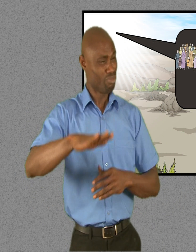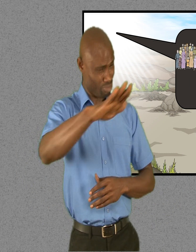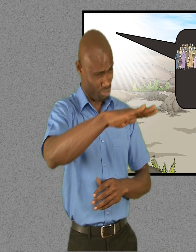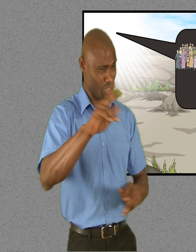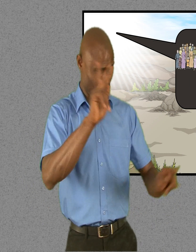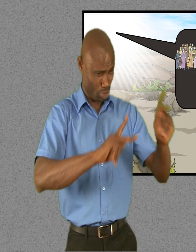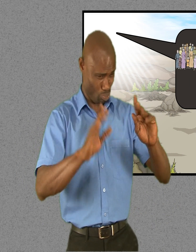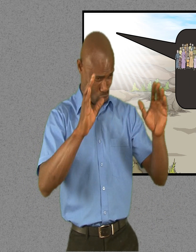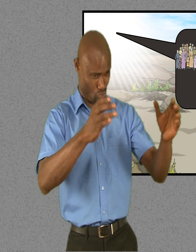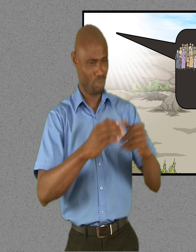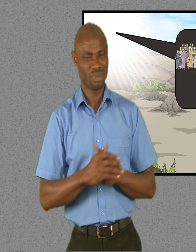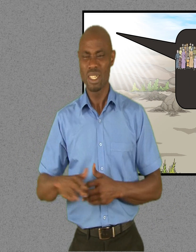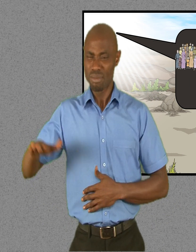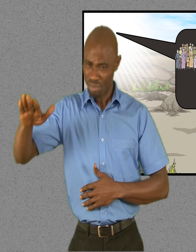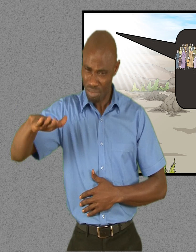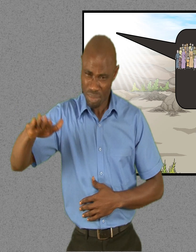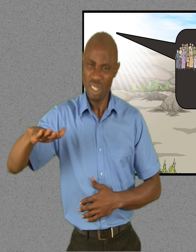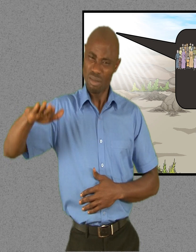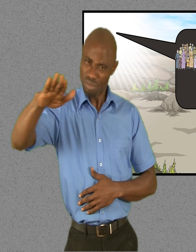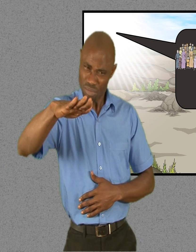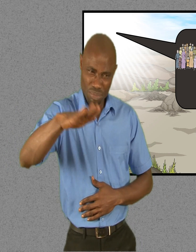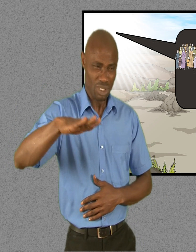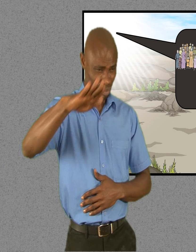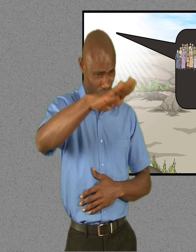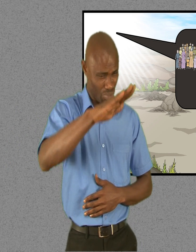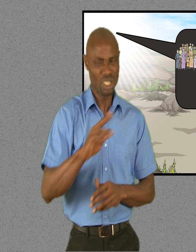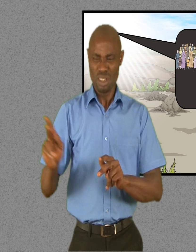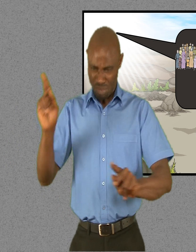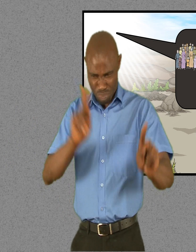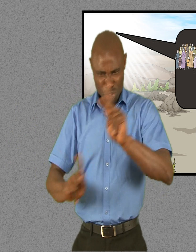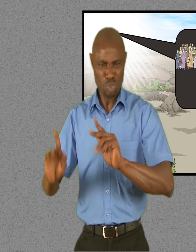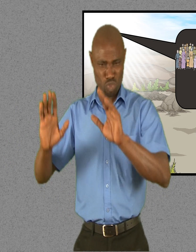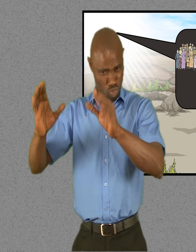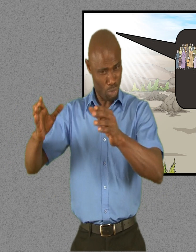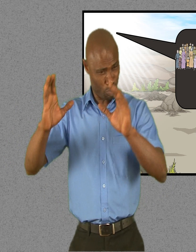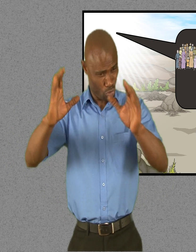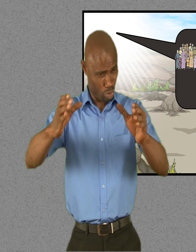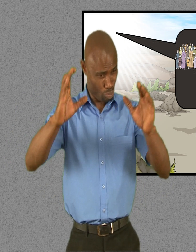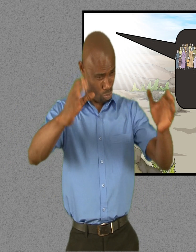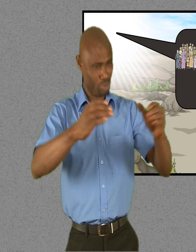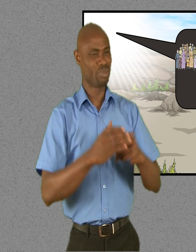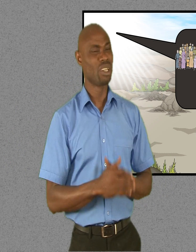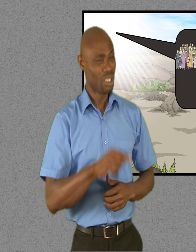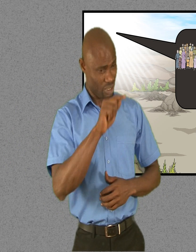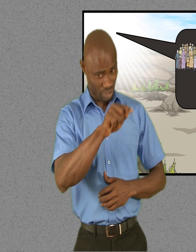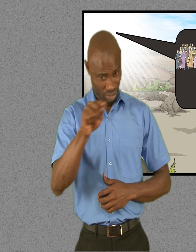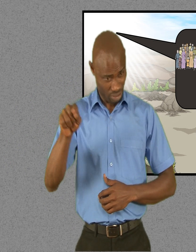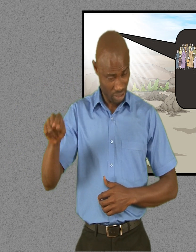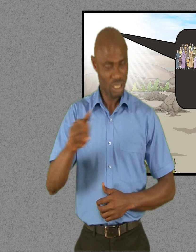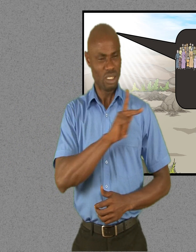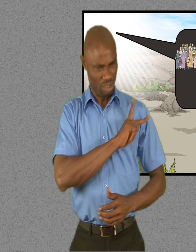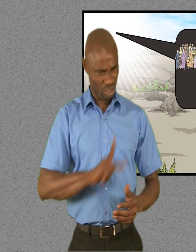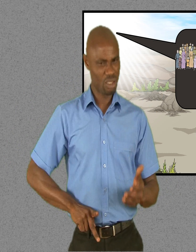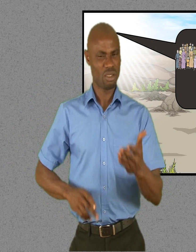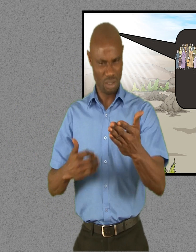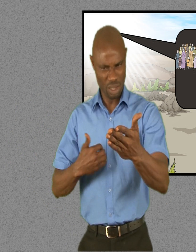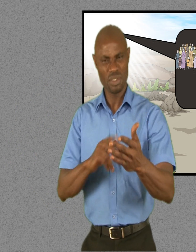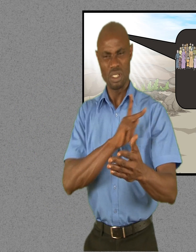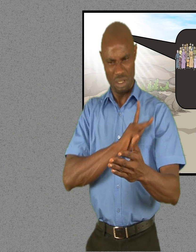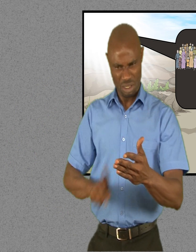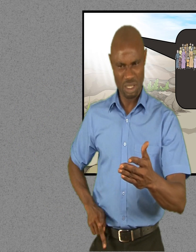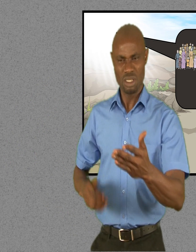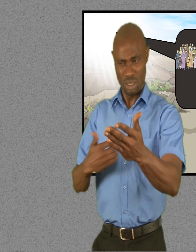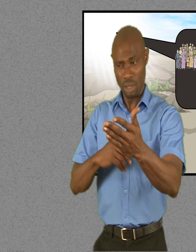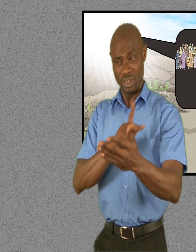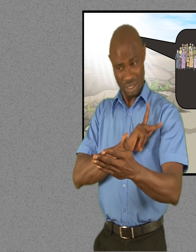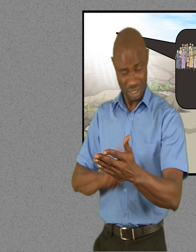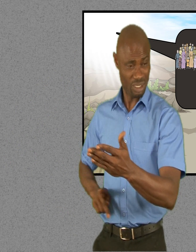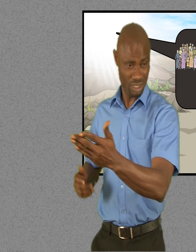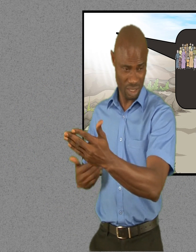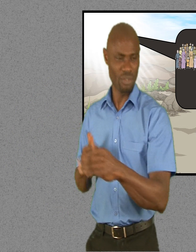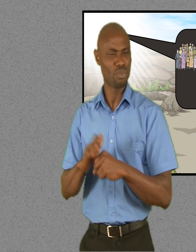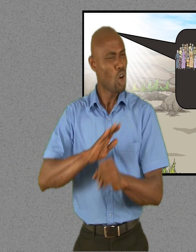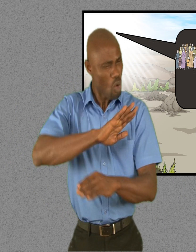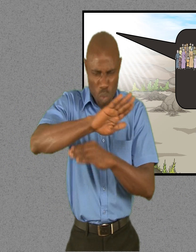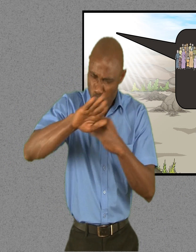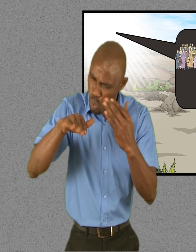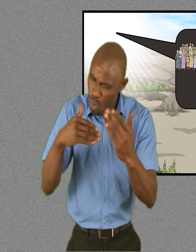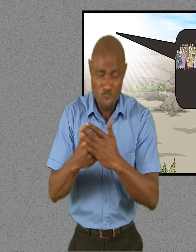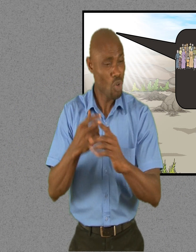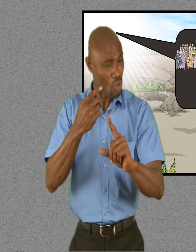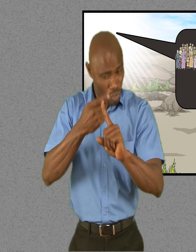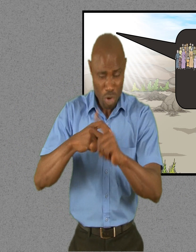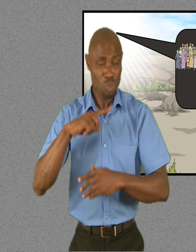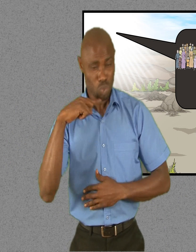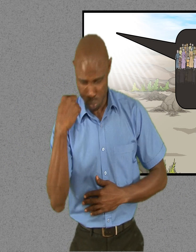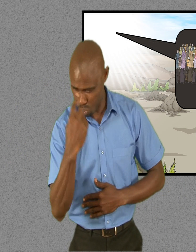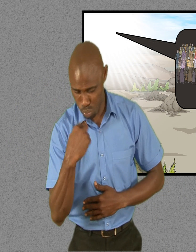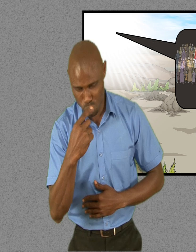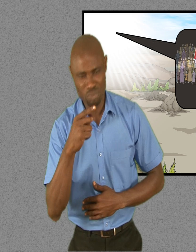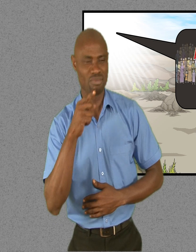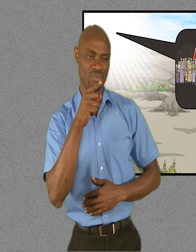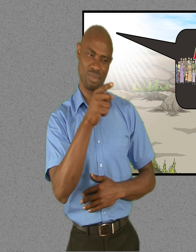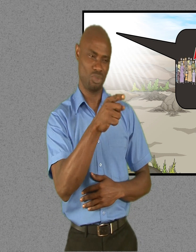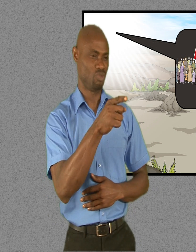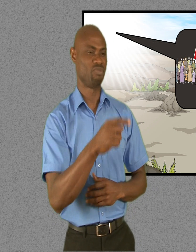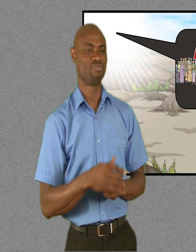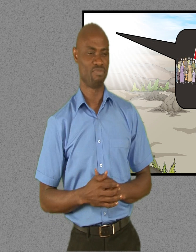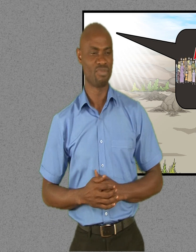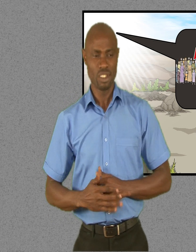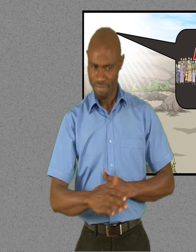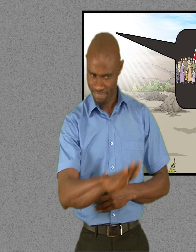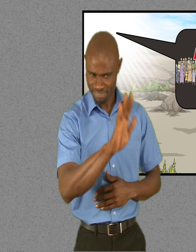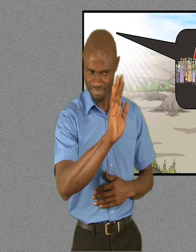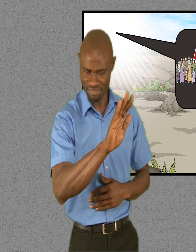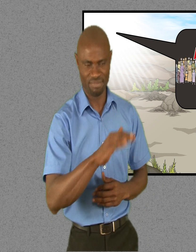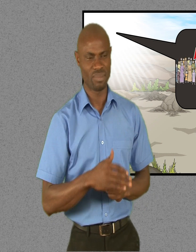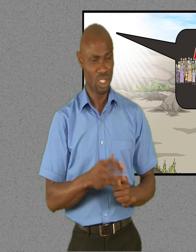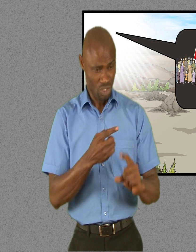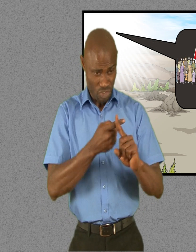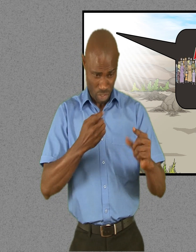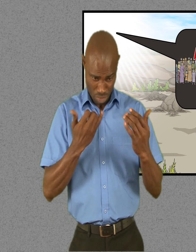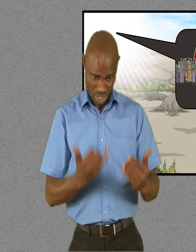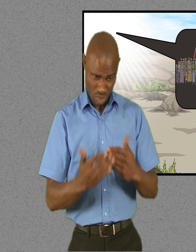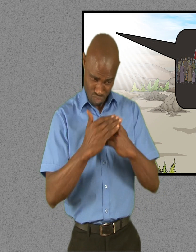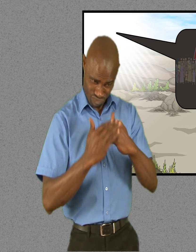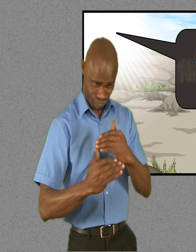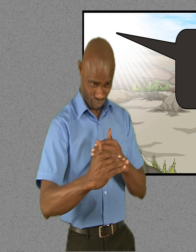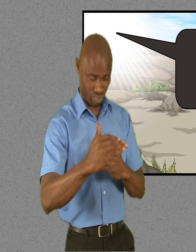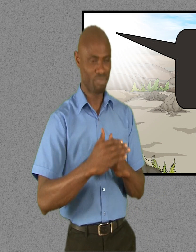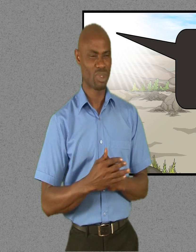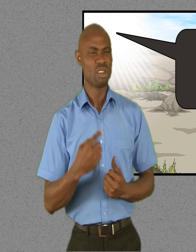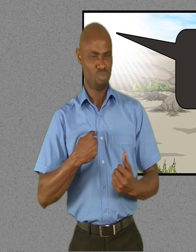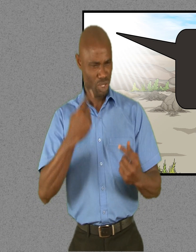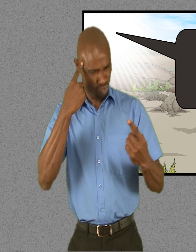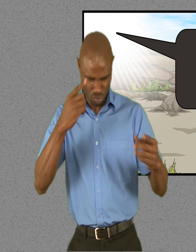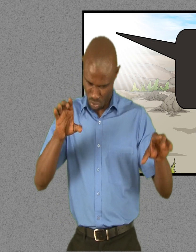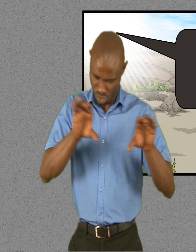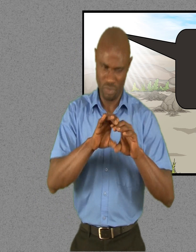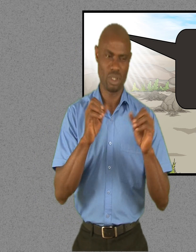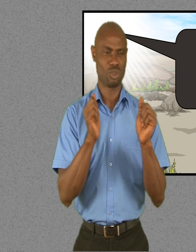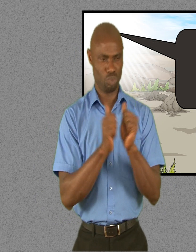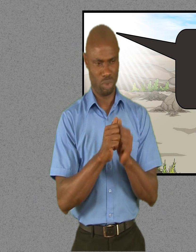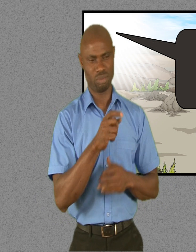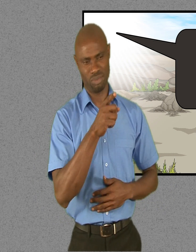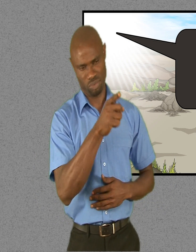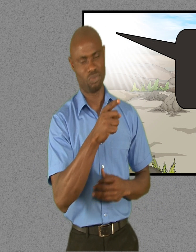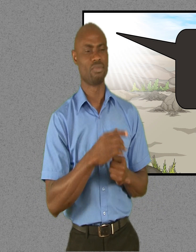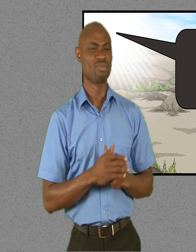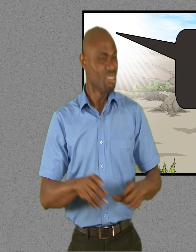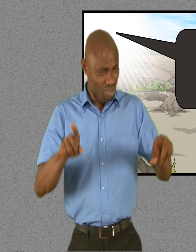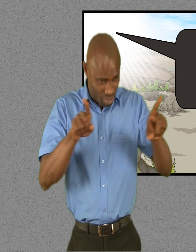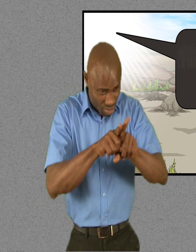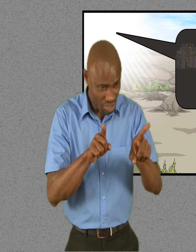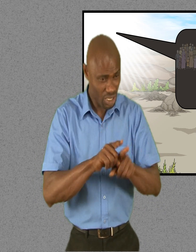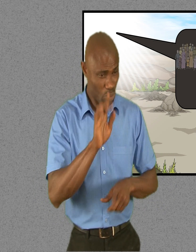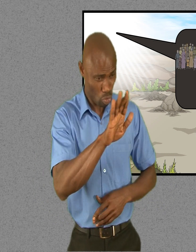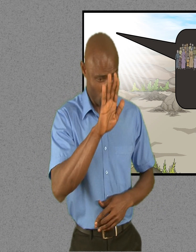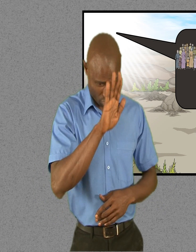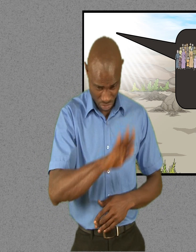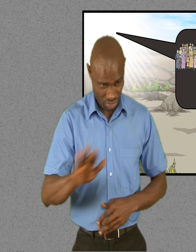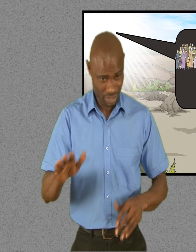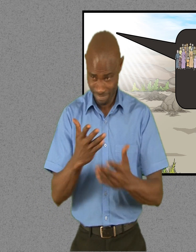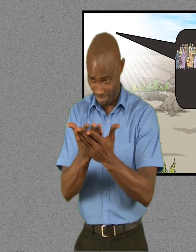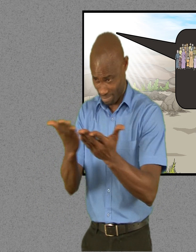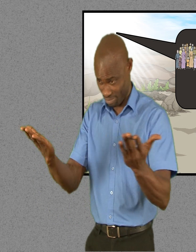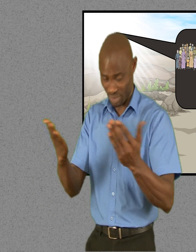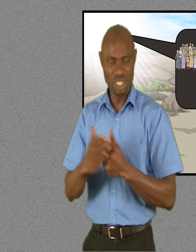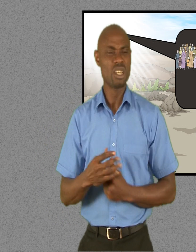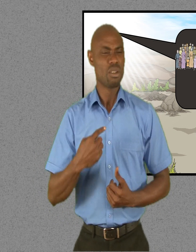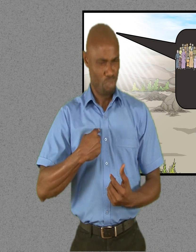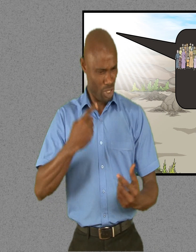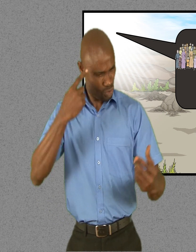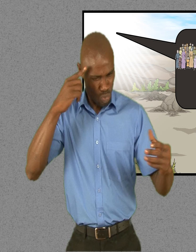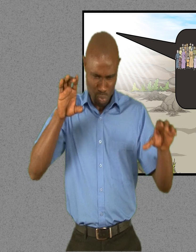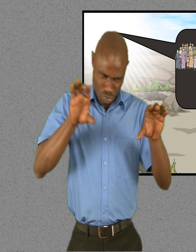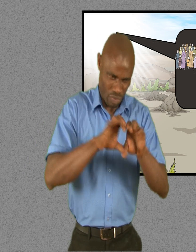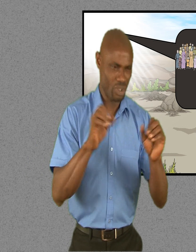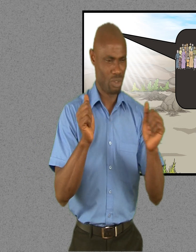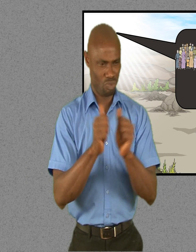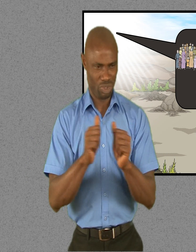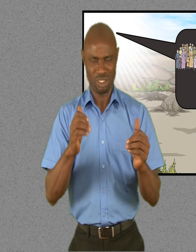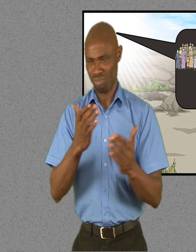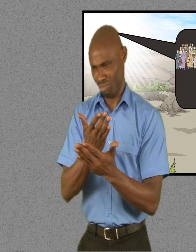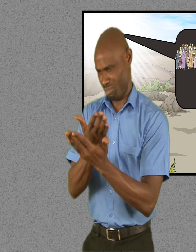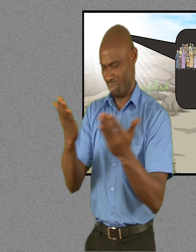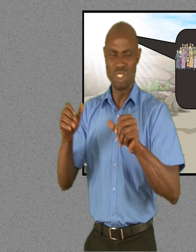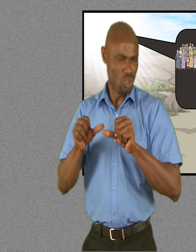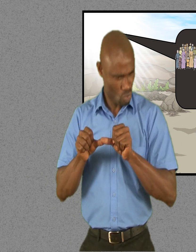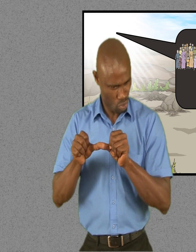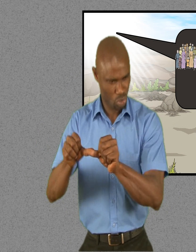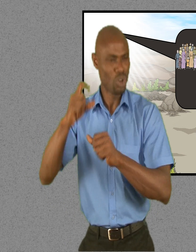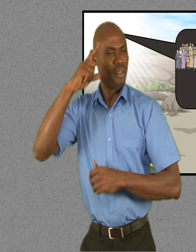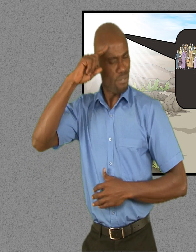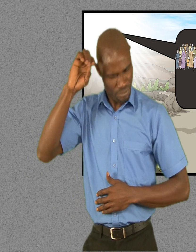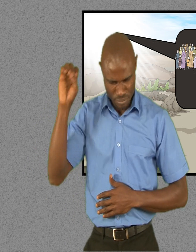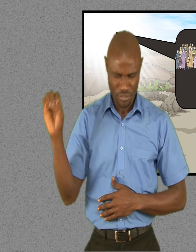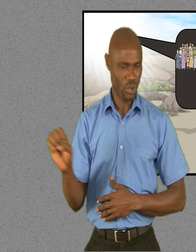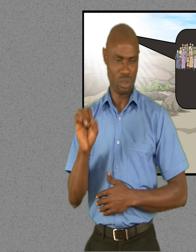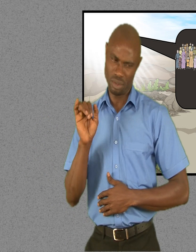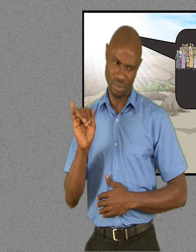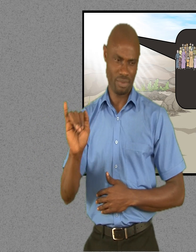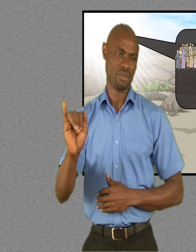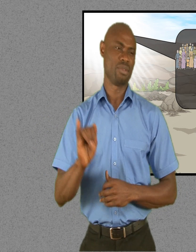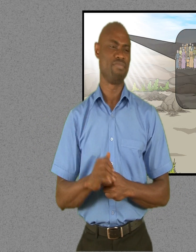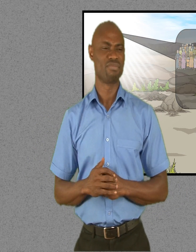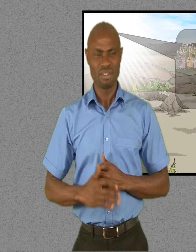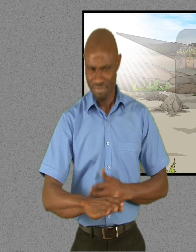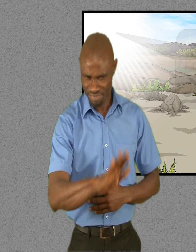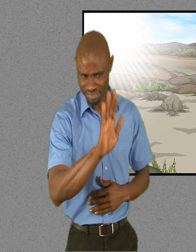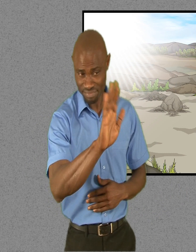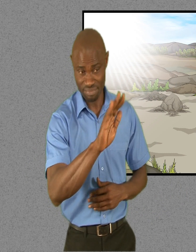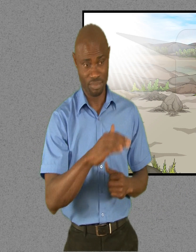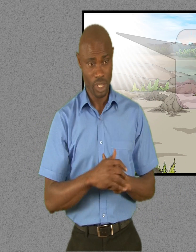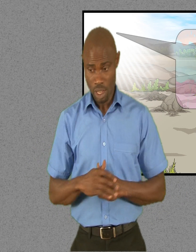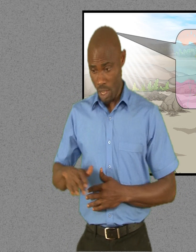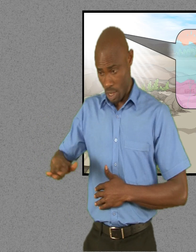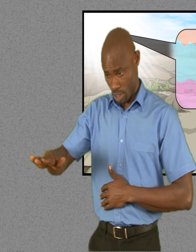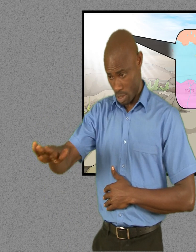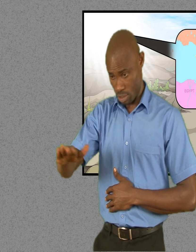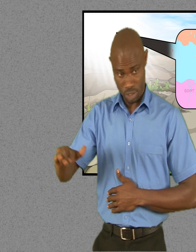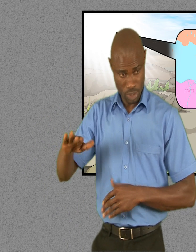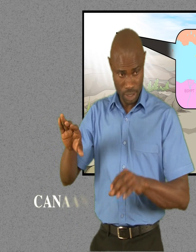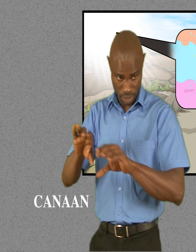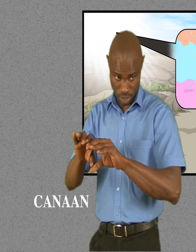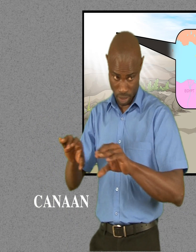I will establish My covenant as an everlasting covenant between Me and you and your descendants after you, to be your God and the God of your descendants after you.